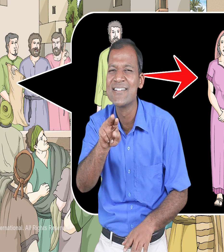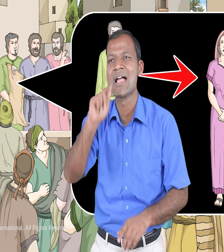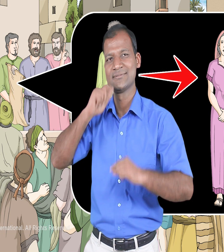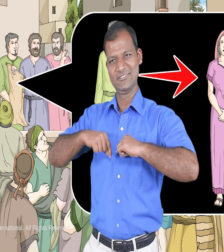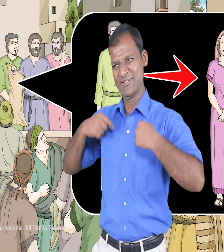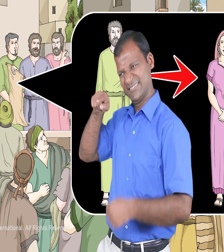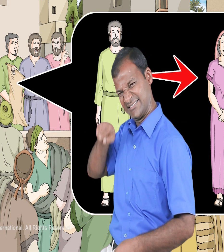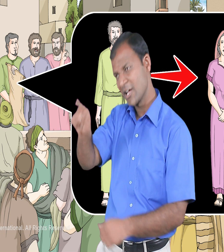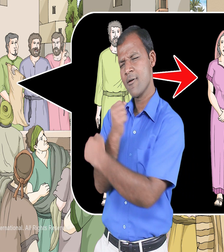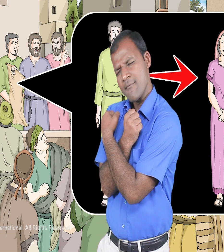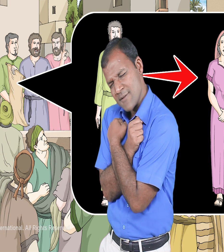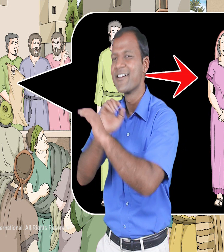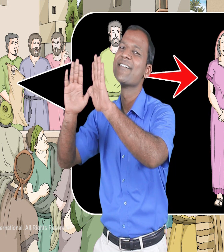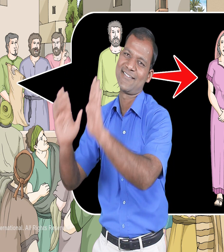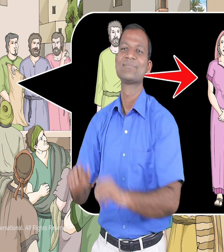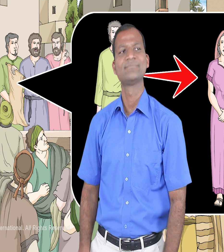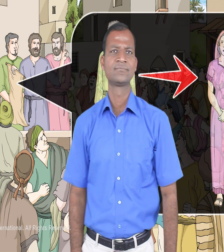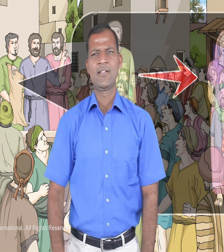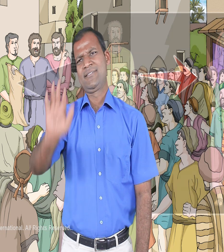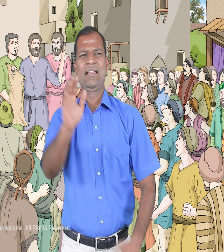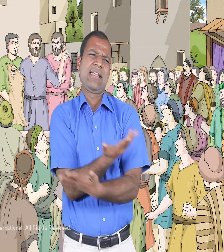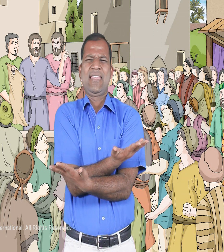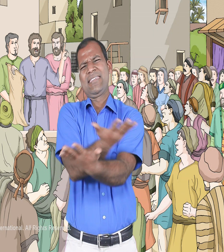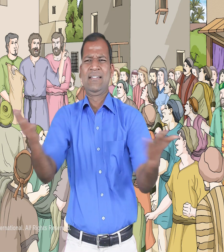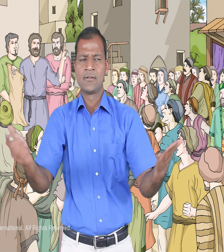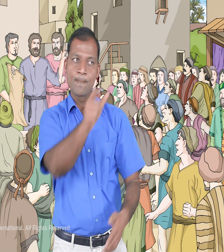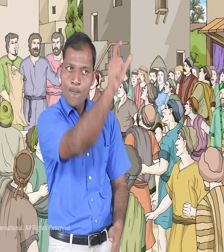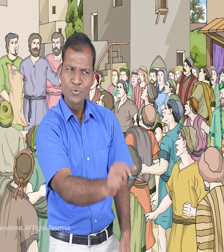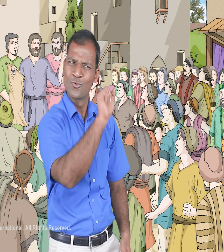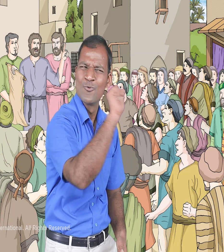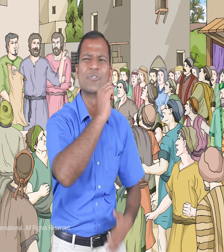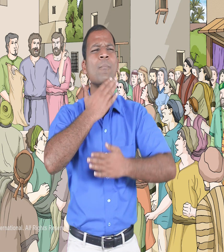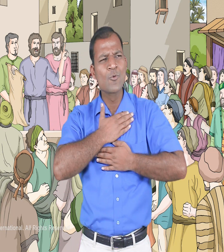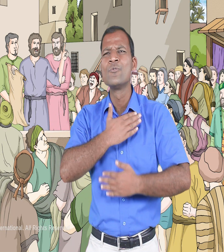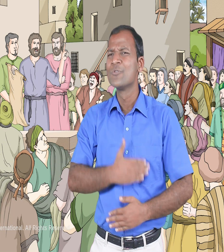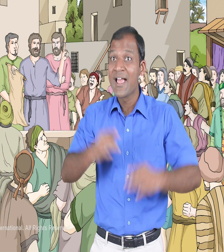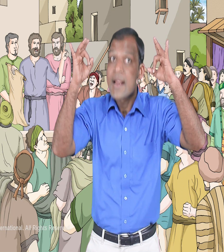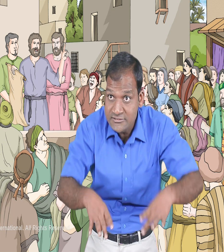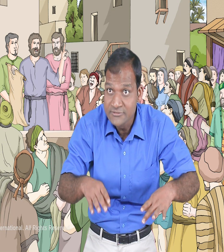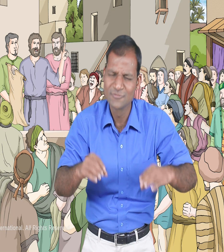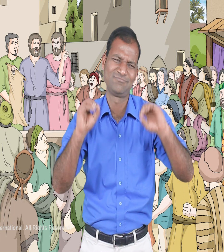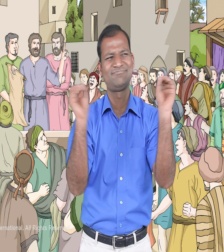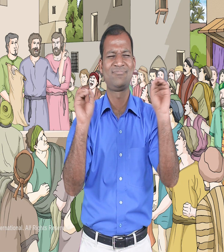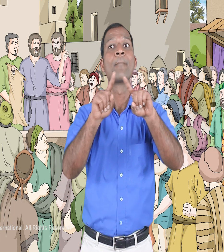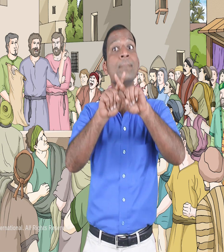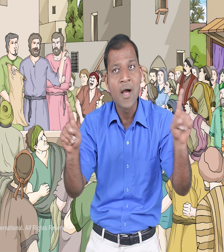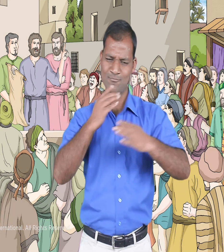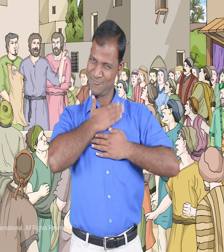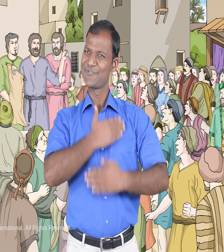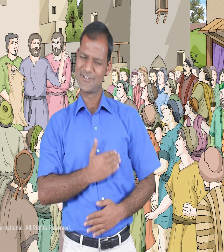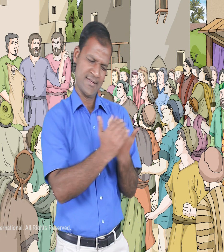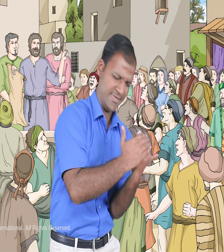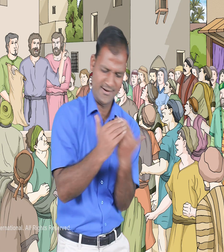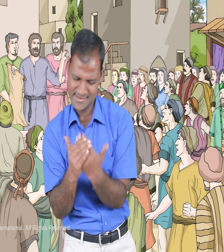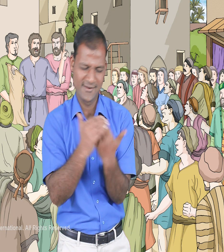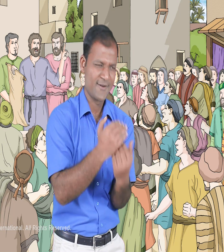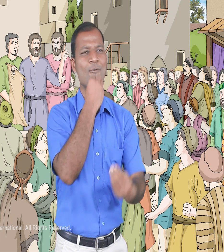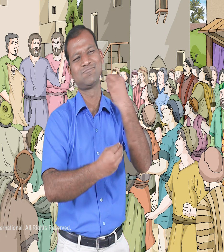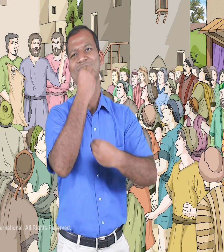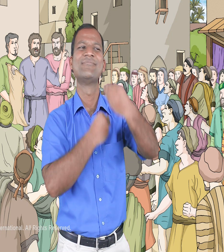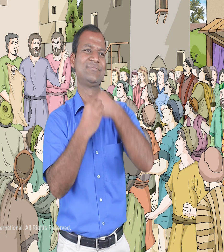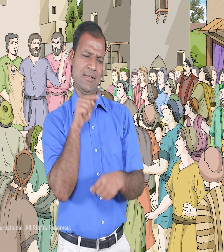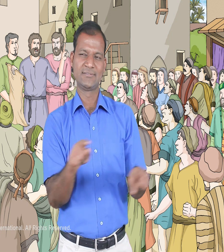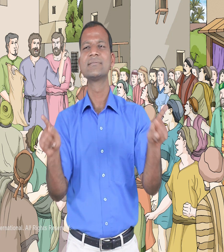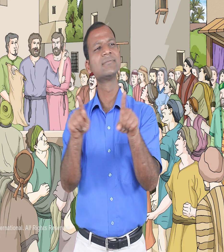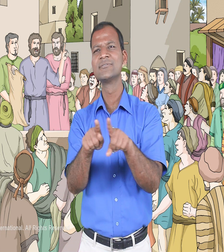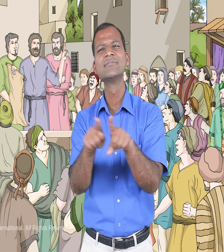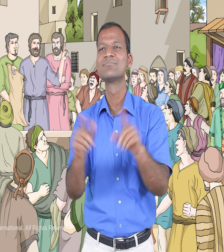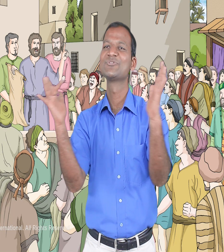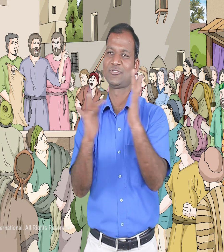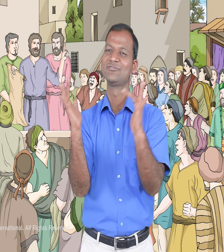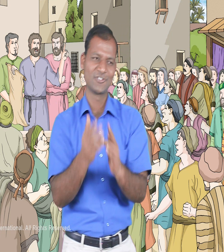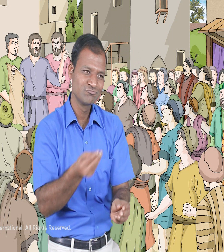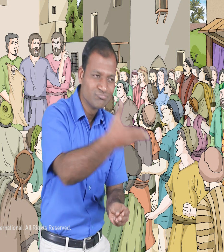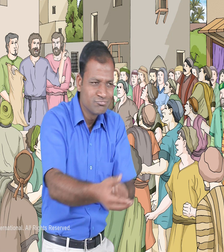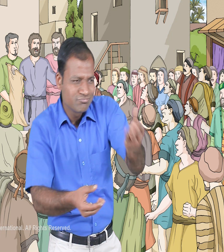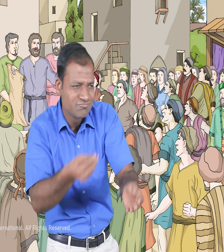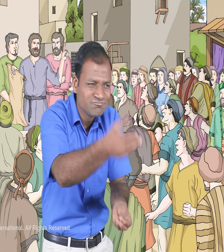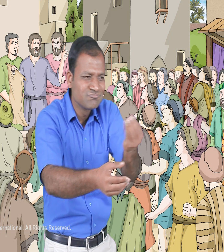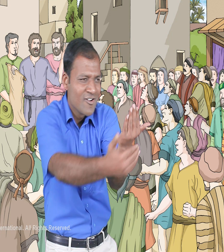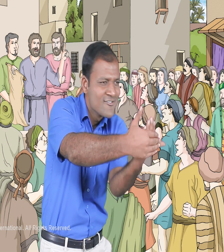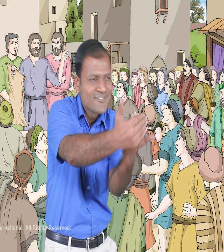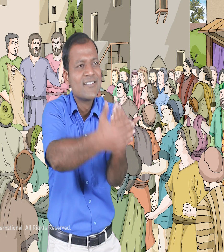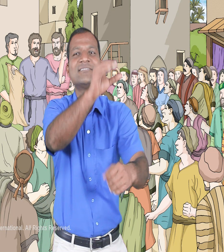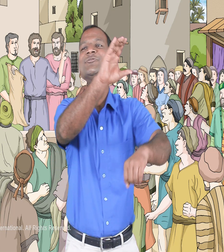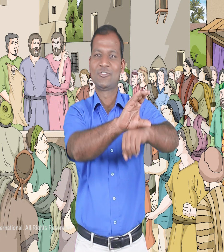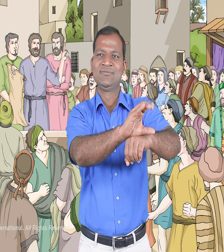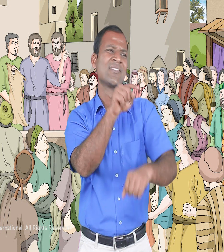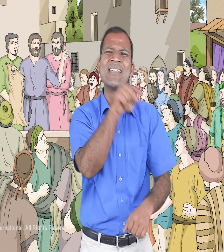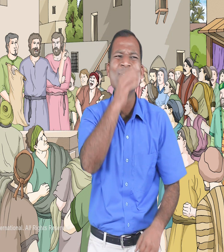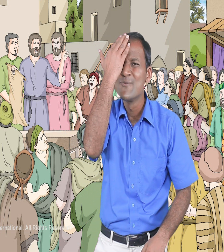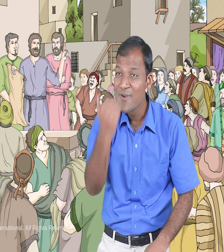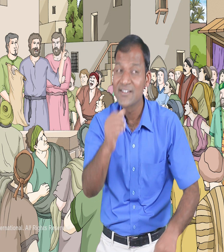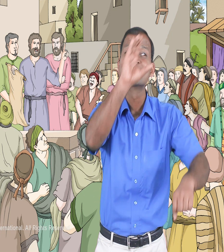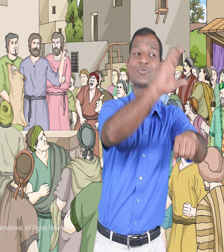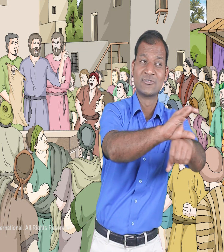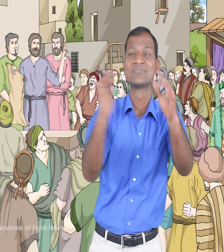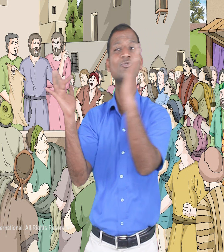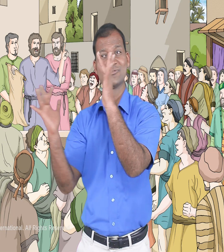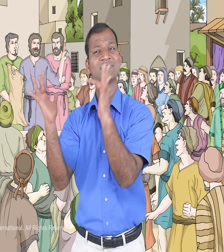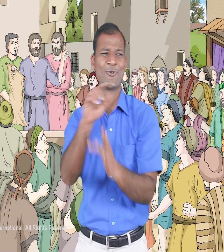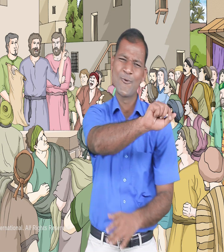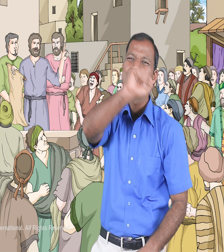Indeed, no one ever hated his own body, but he nourishes and cherishes it, just as Christ does the church.